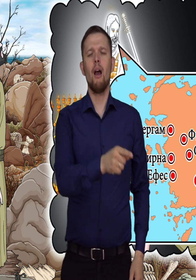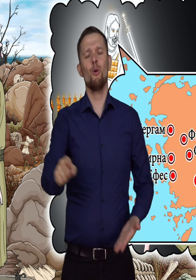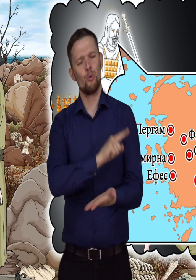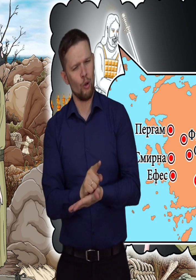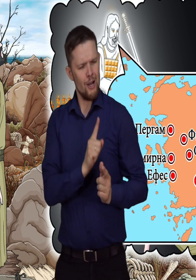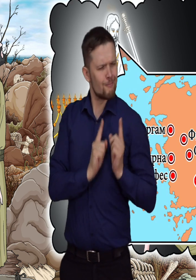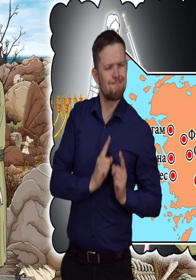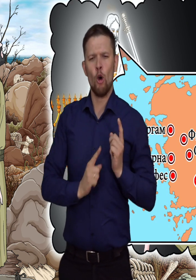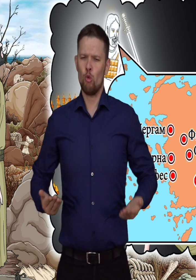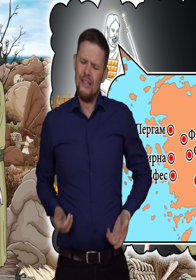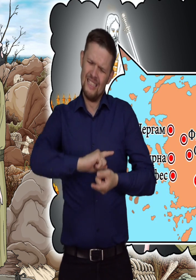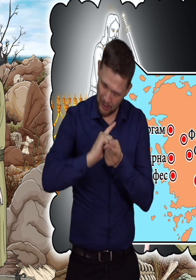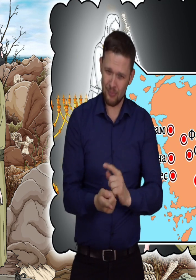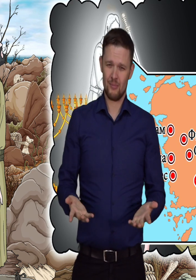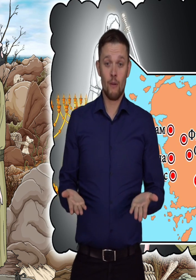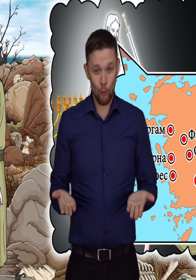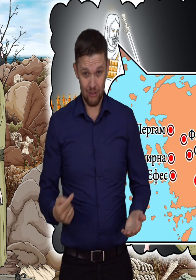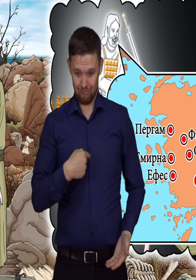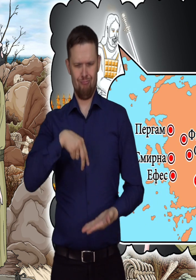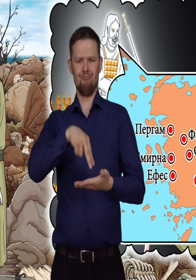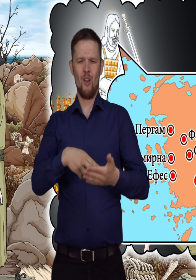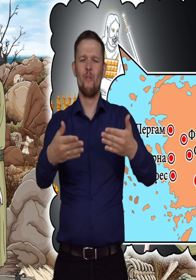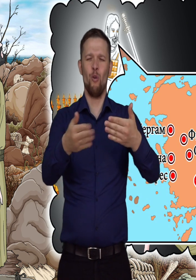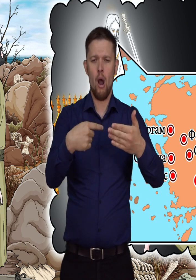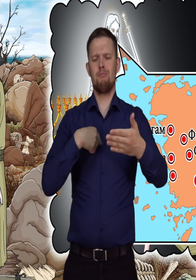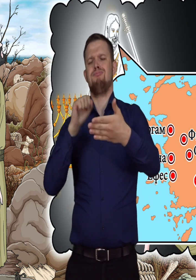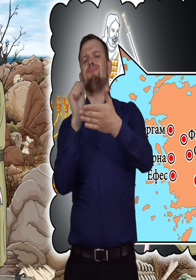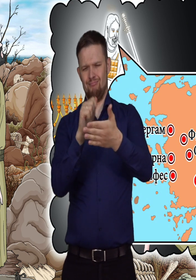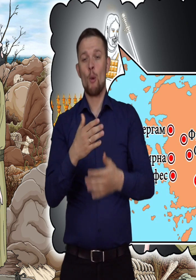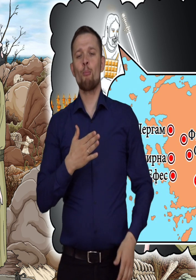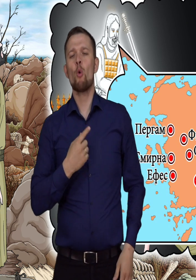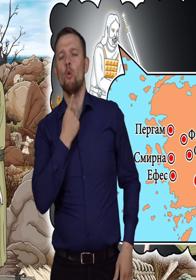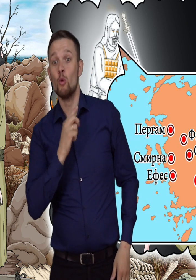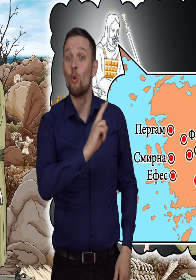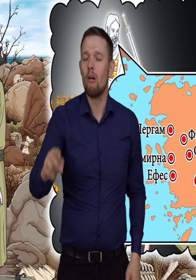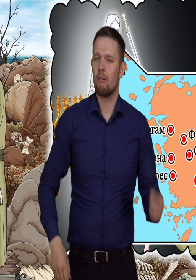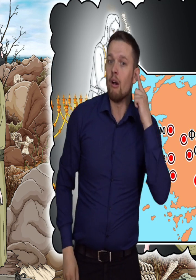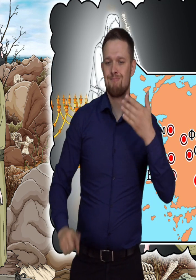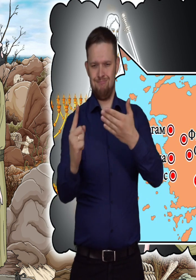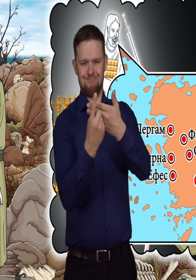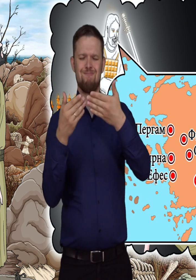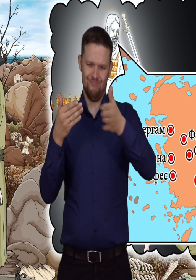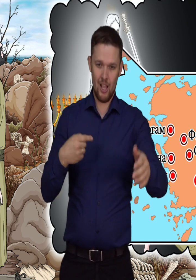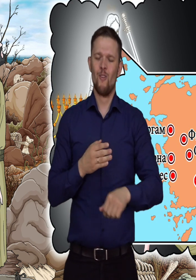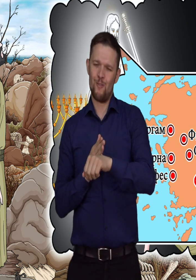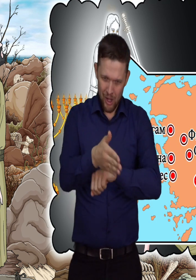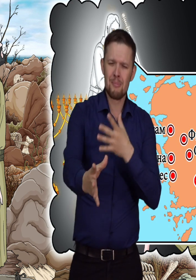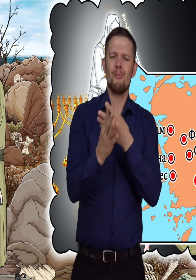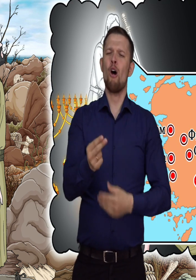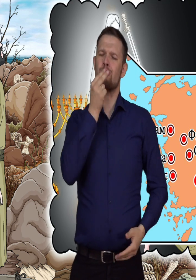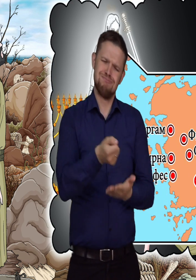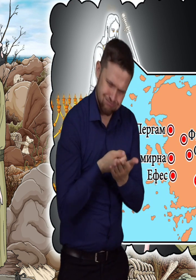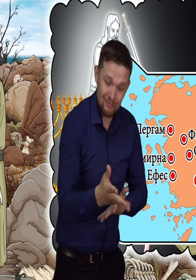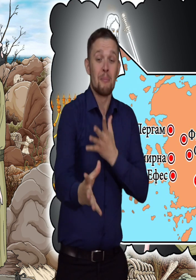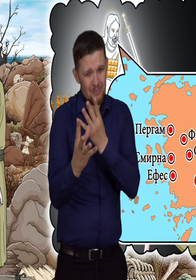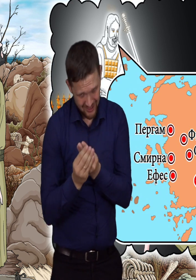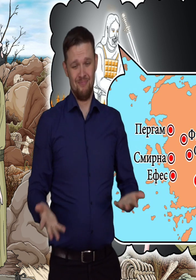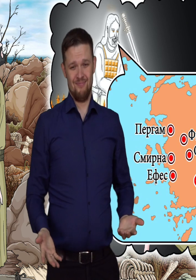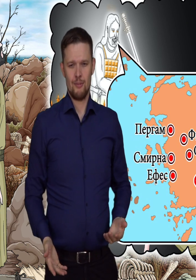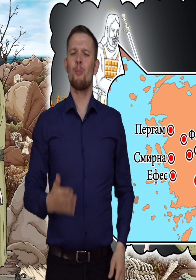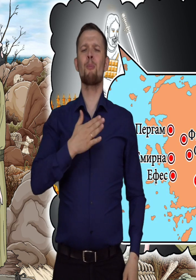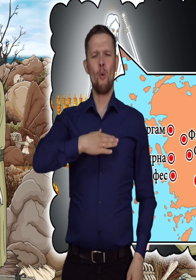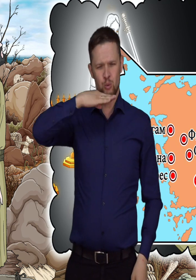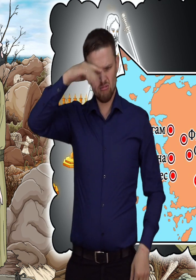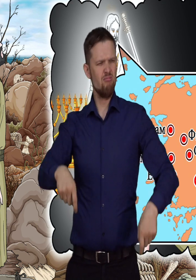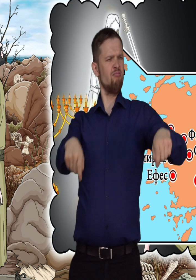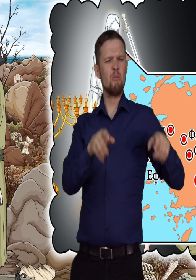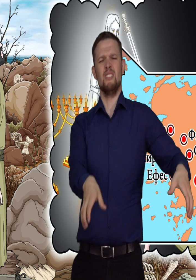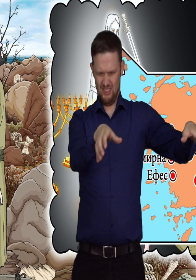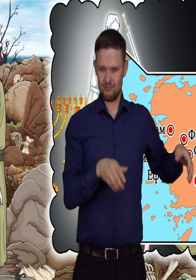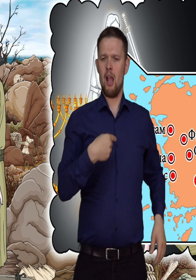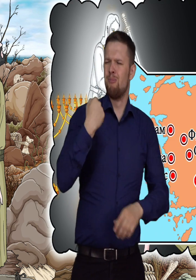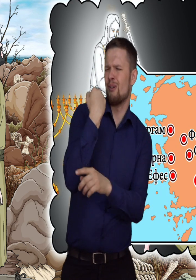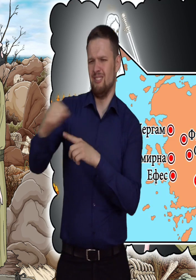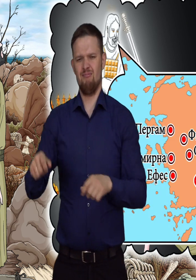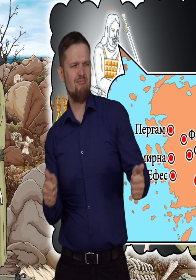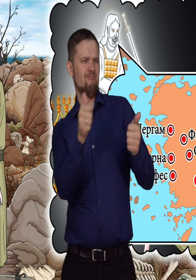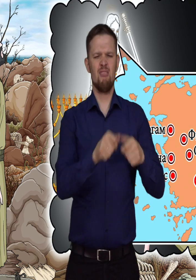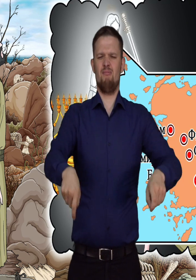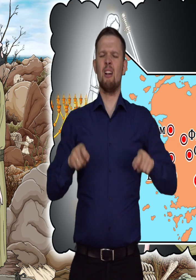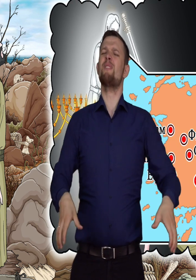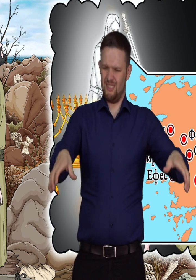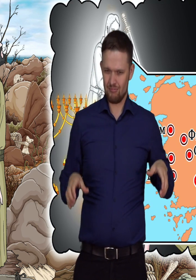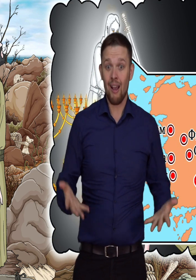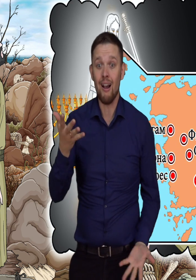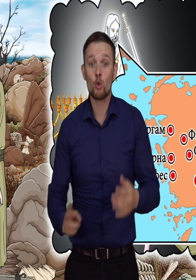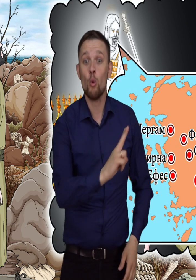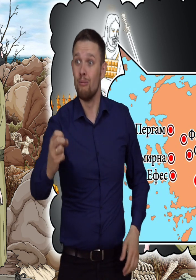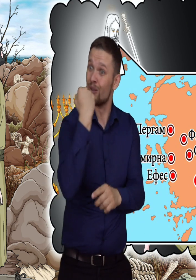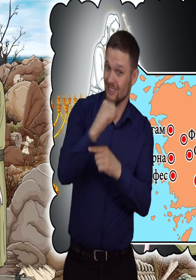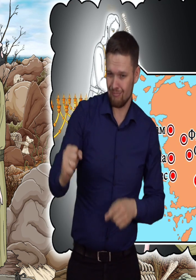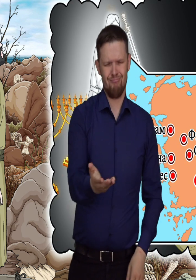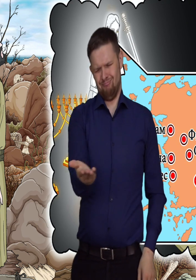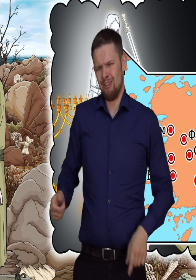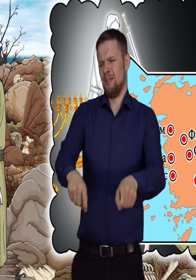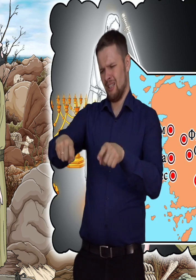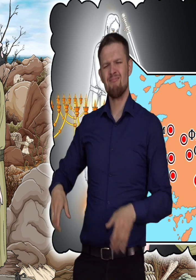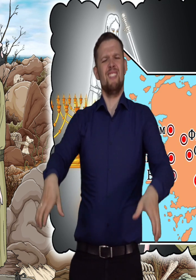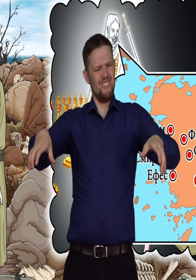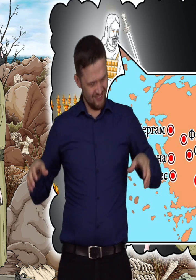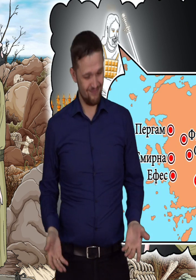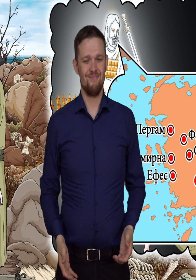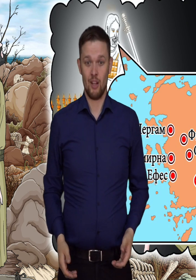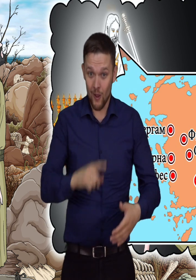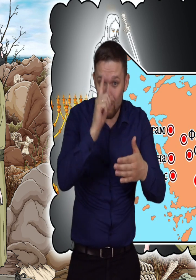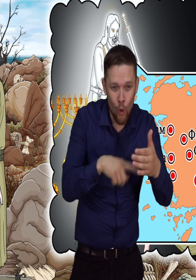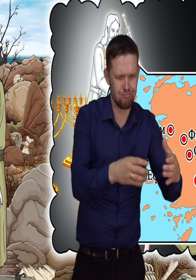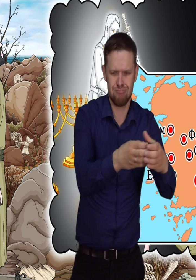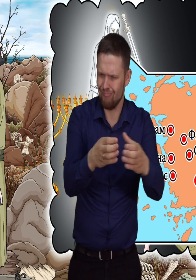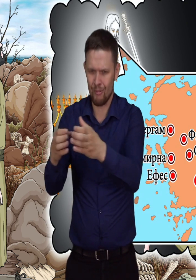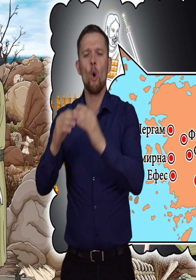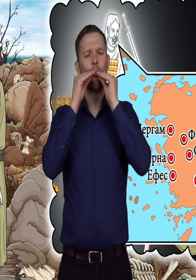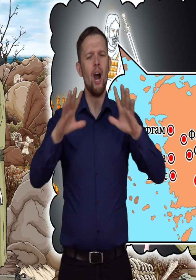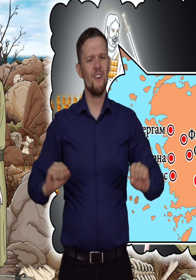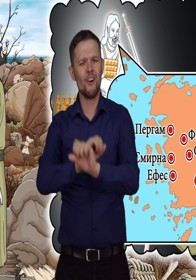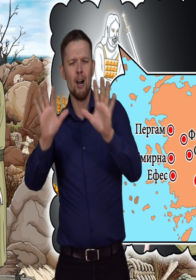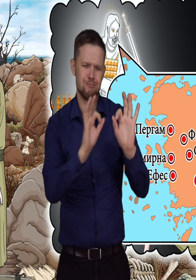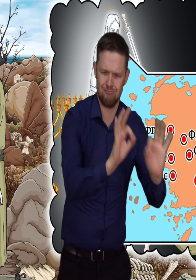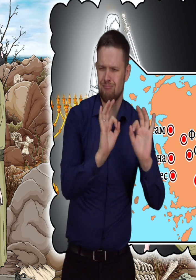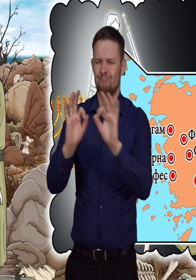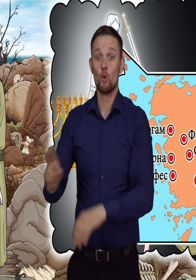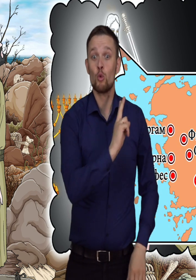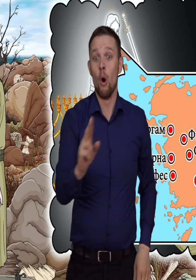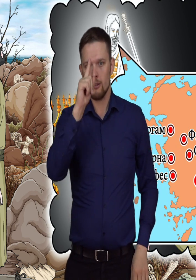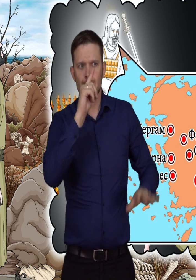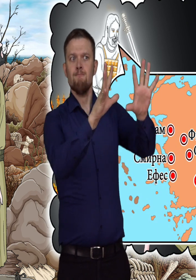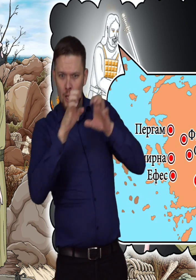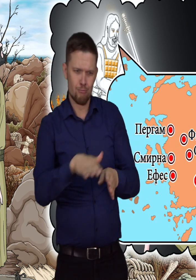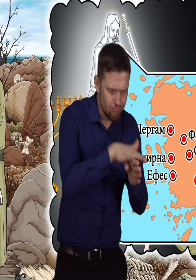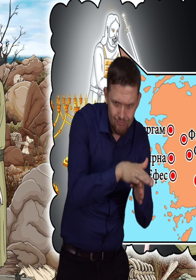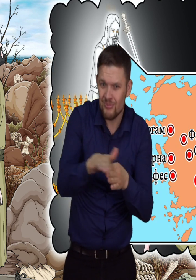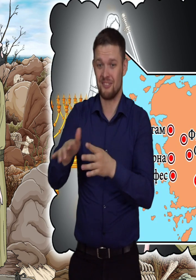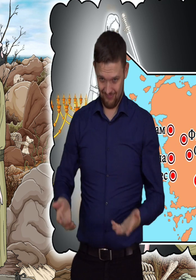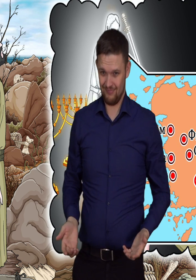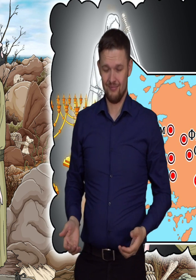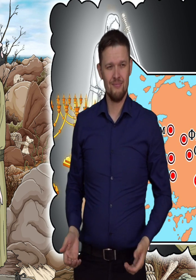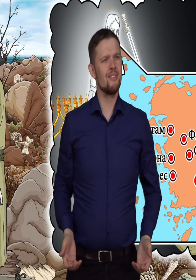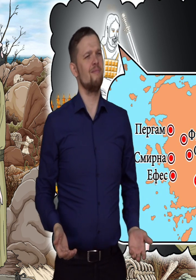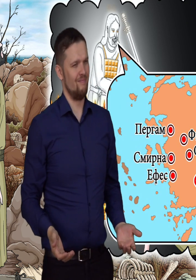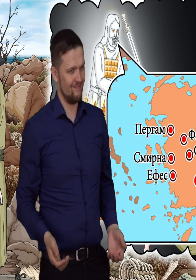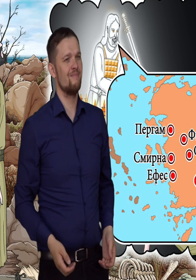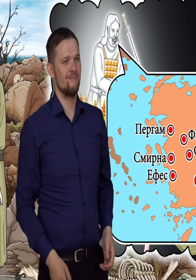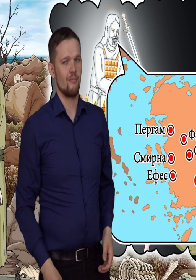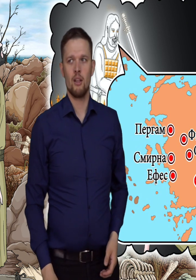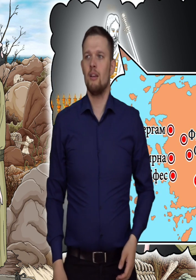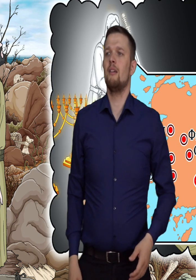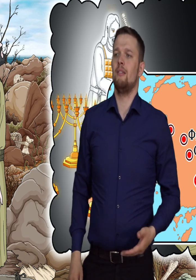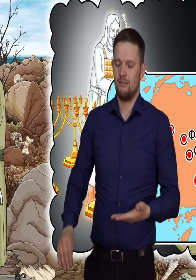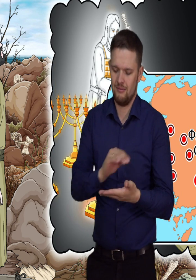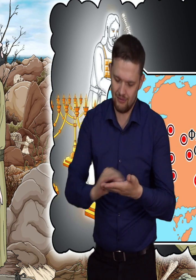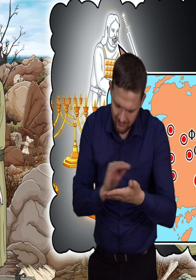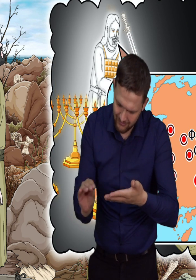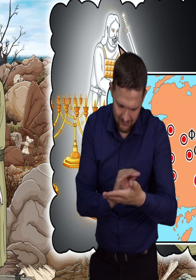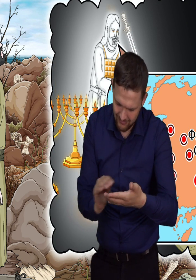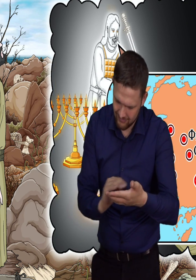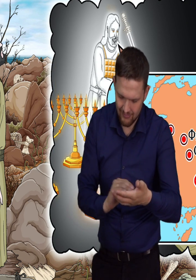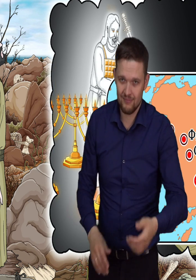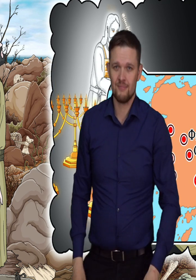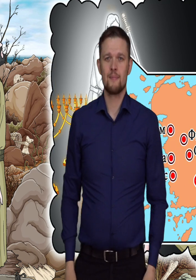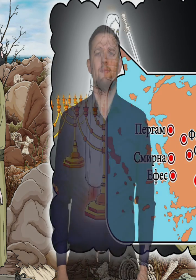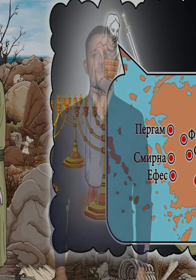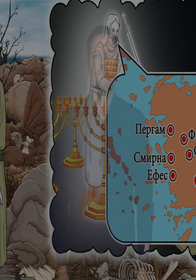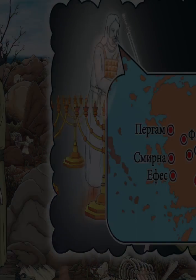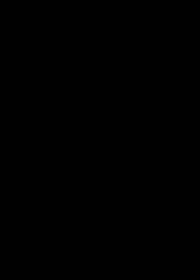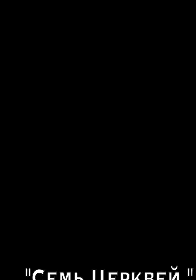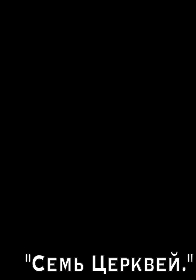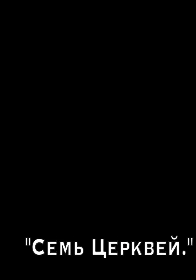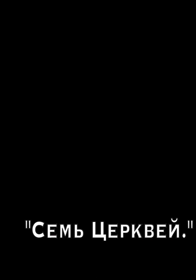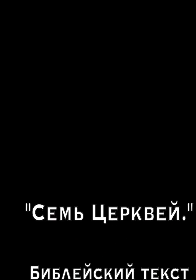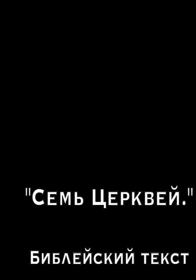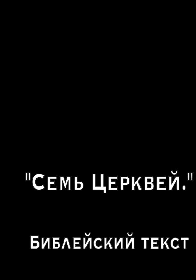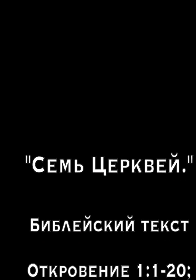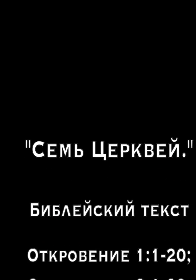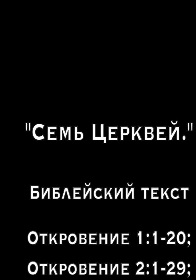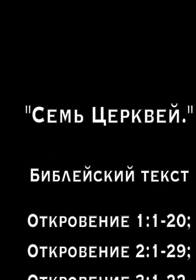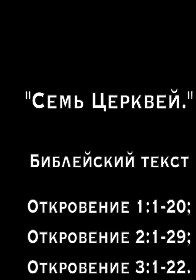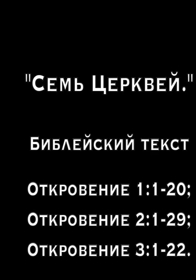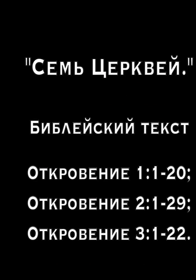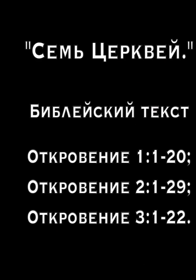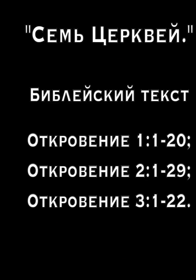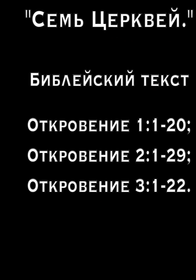Behold, I stand at the door and knock. If anyone hears My voice and opens the door, I will come in and dine with him, and he with Me. To the one who overcomes, I will grant the right to sit with Me on My throne, just as I overcame and sat down with My Father on His throne. He who has an ear, let him hear what the Spirit says to the churches.”